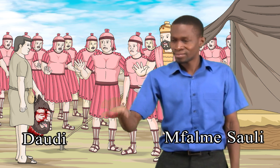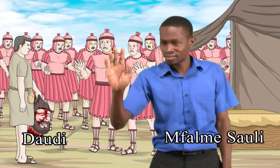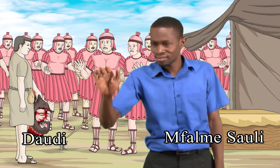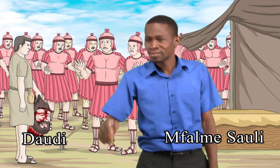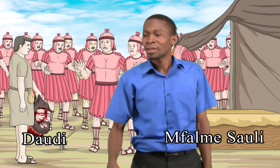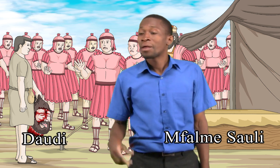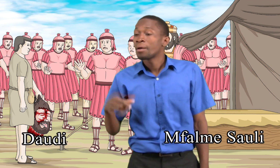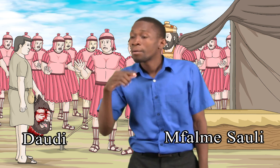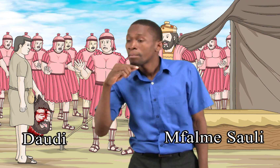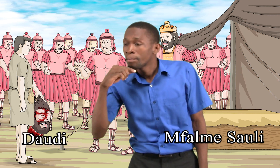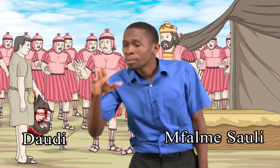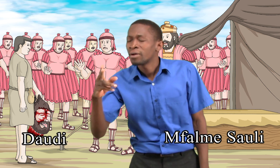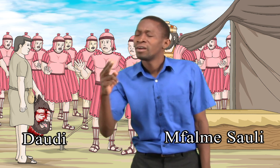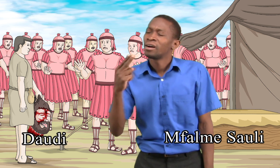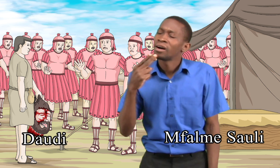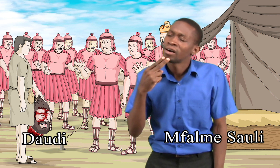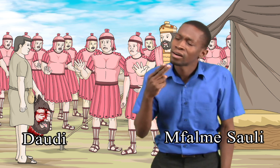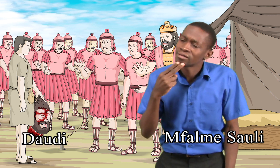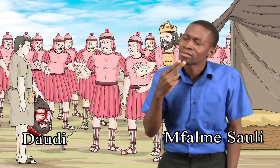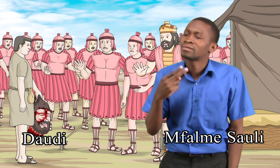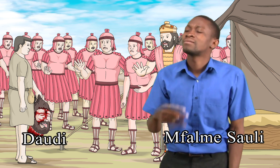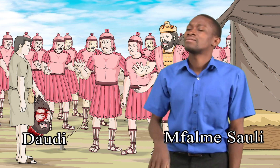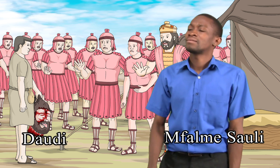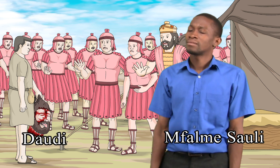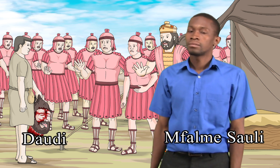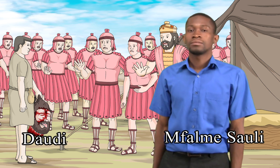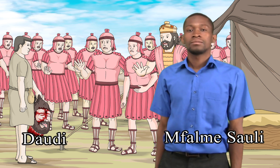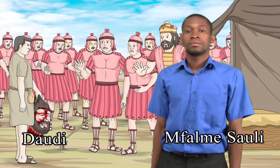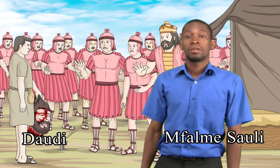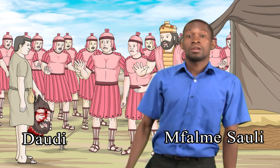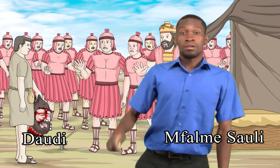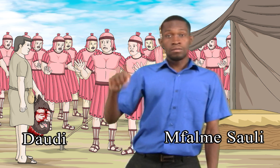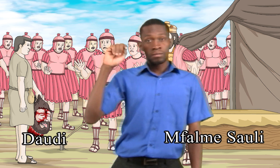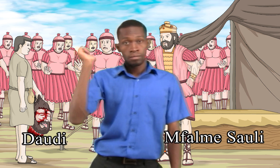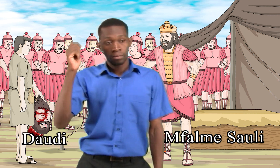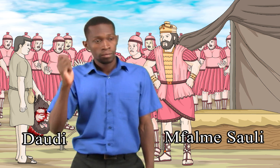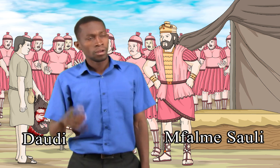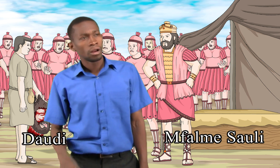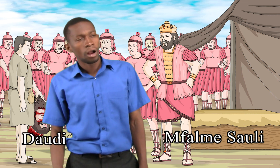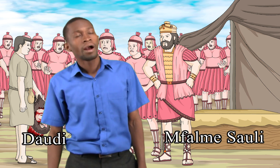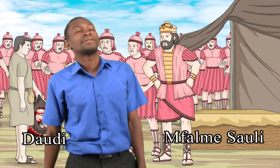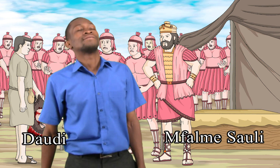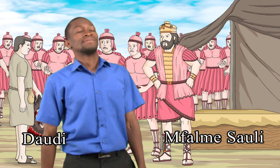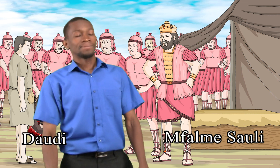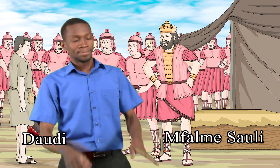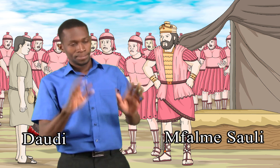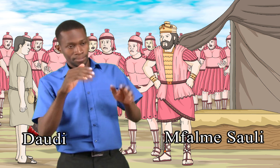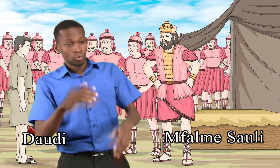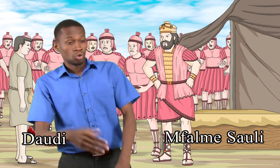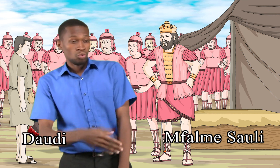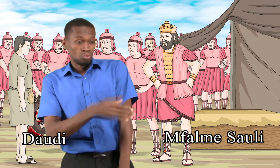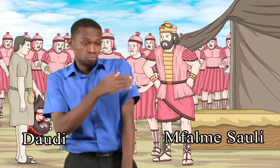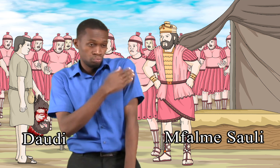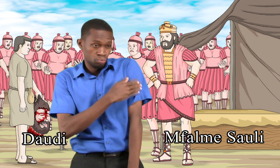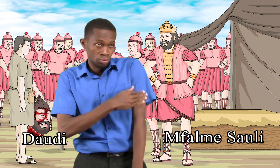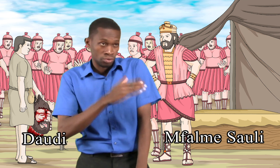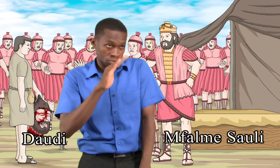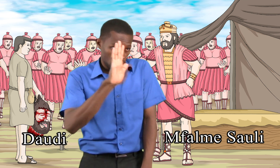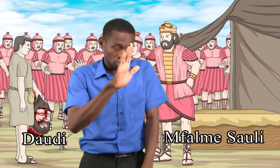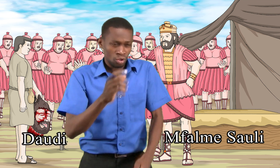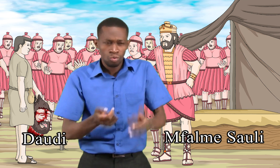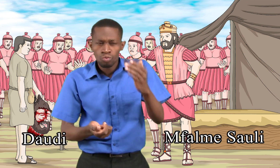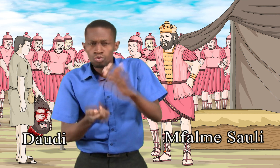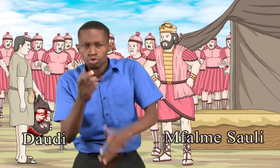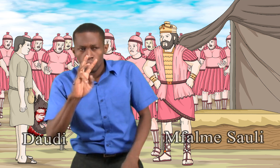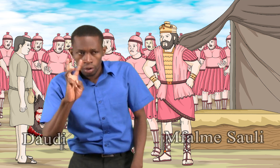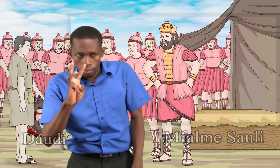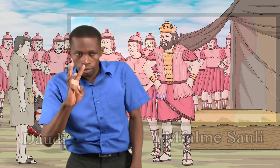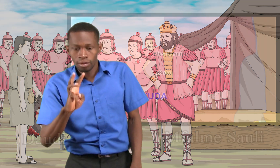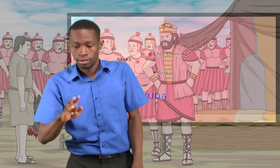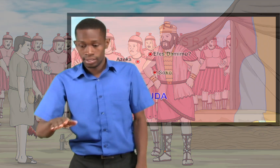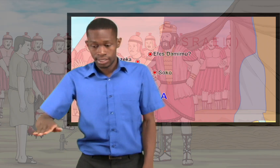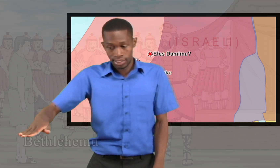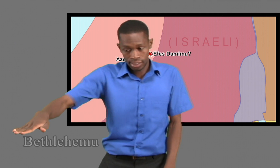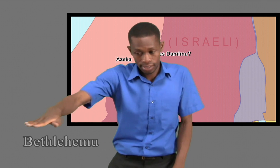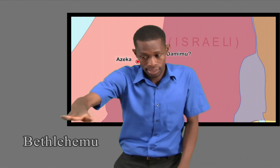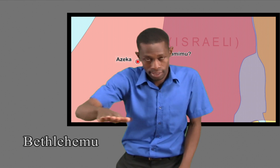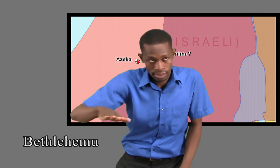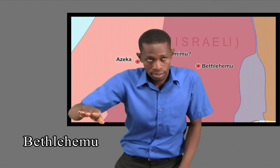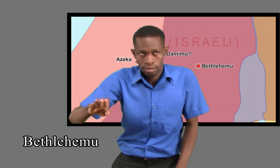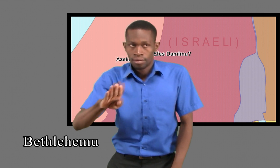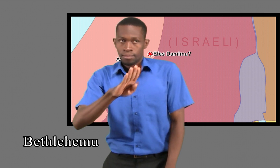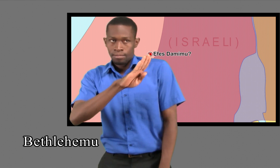“Whose son are you, young man?” asked Saul.